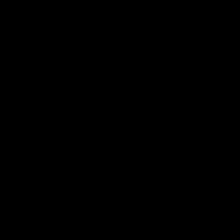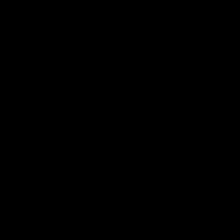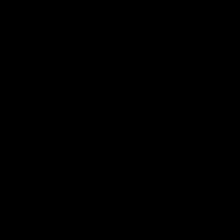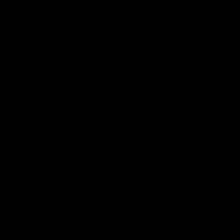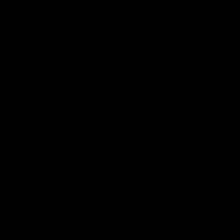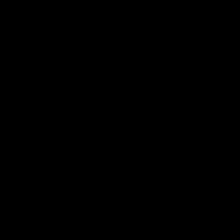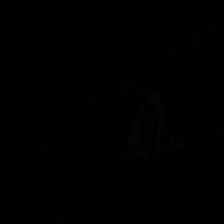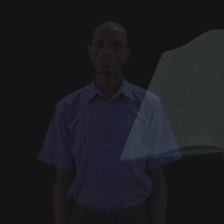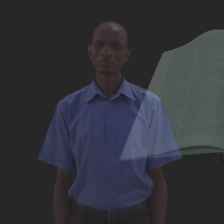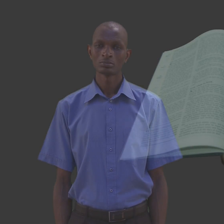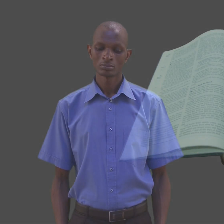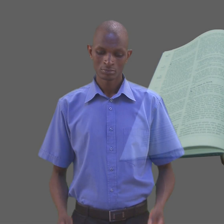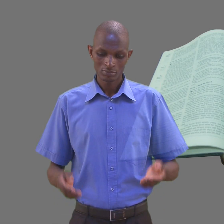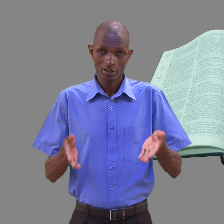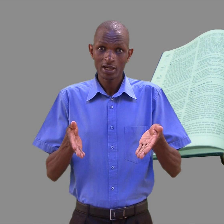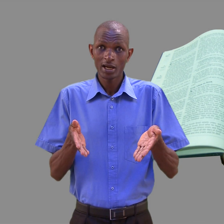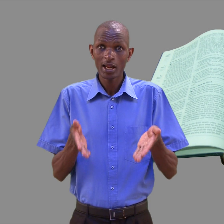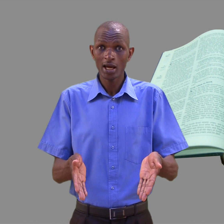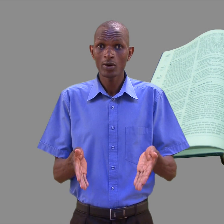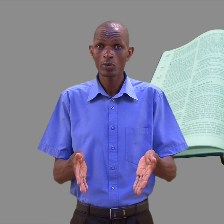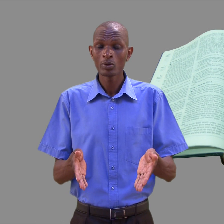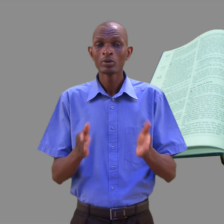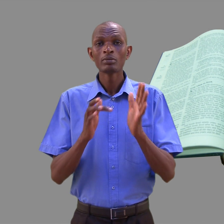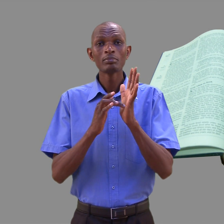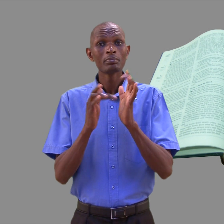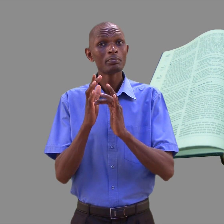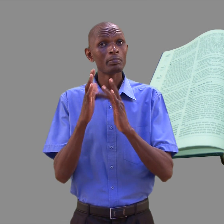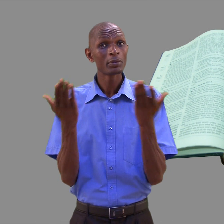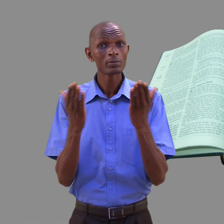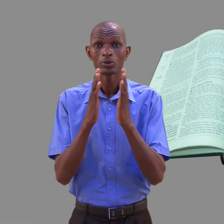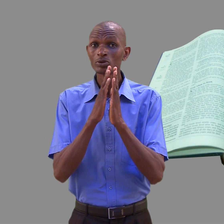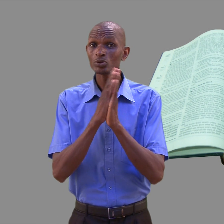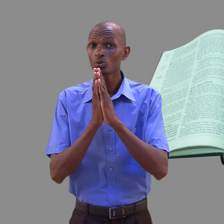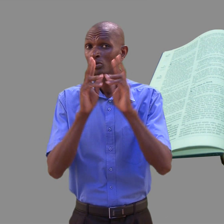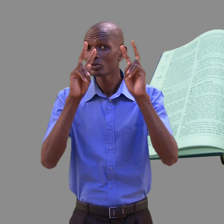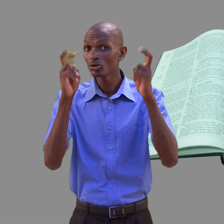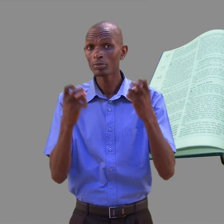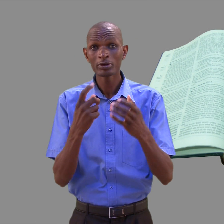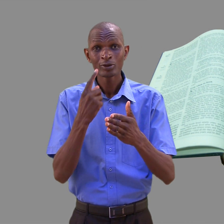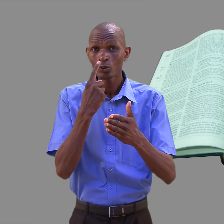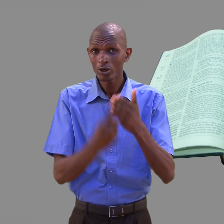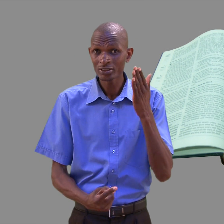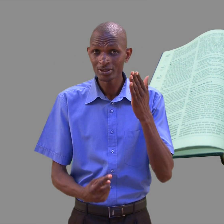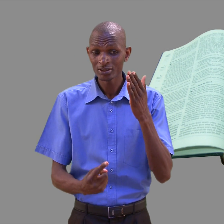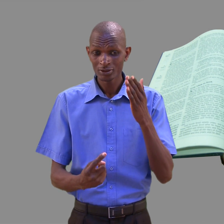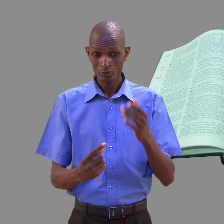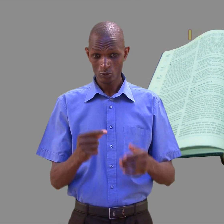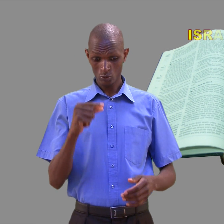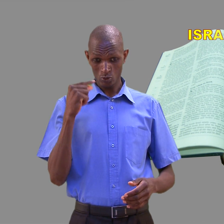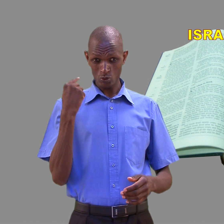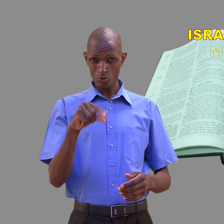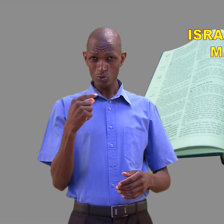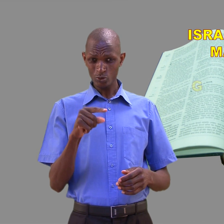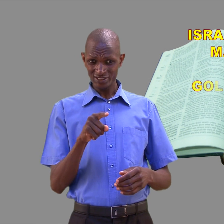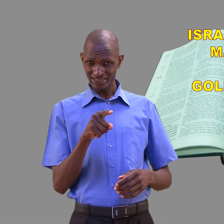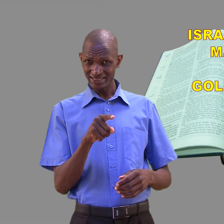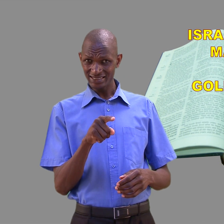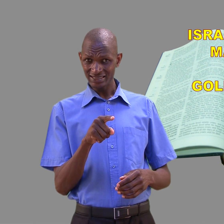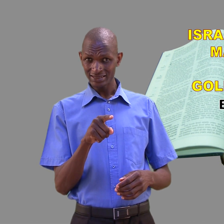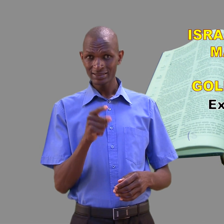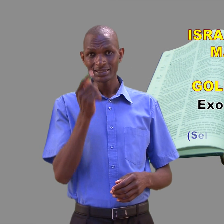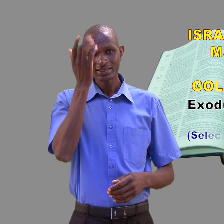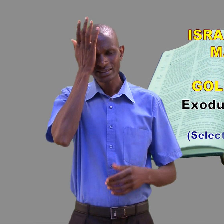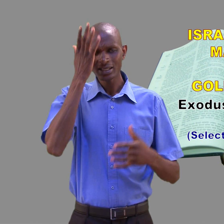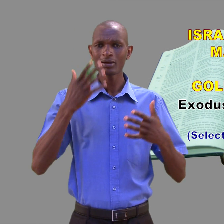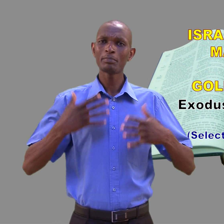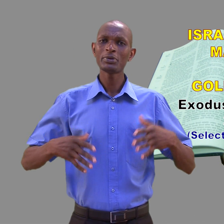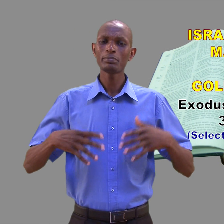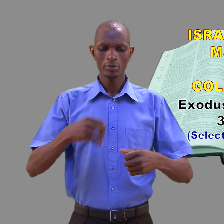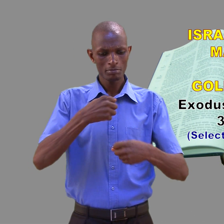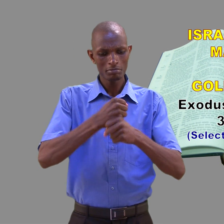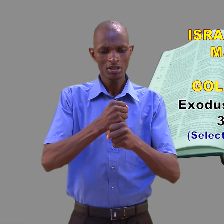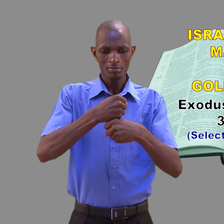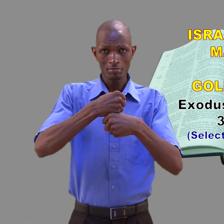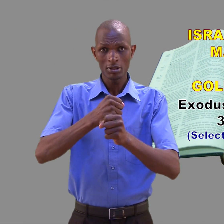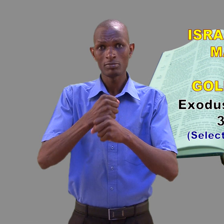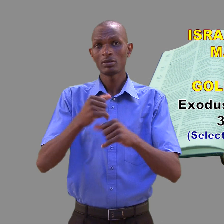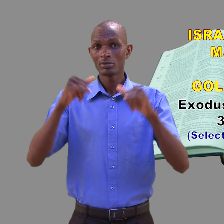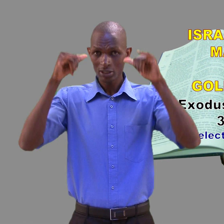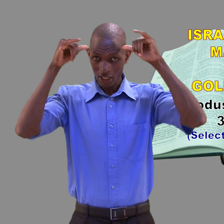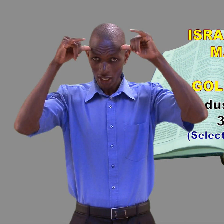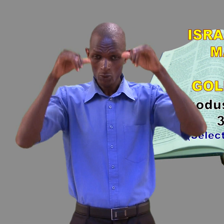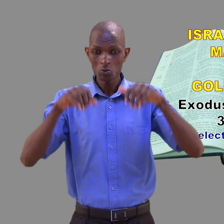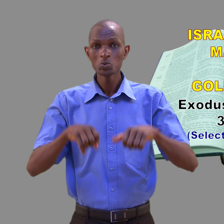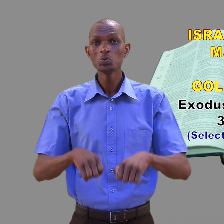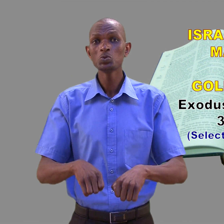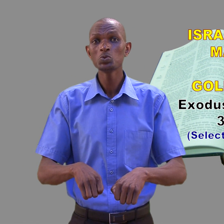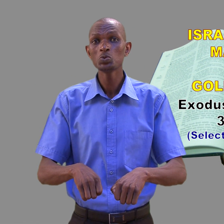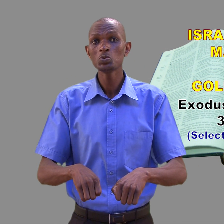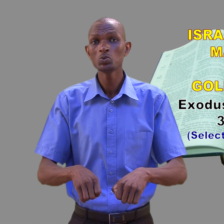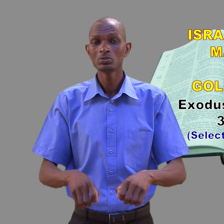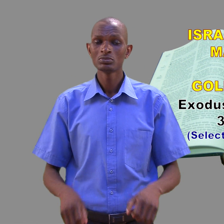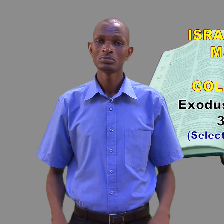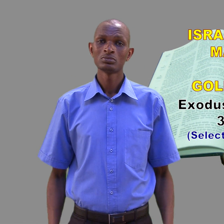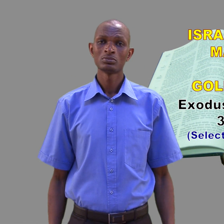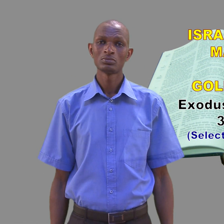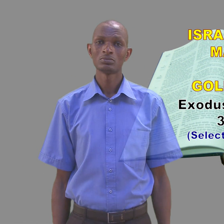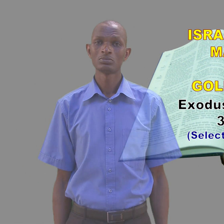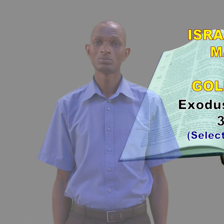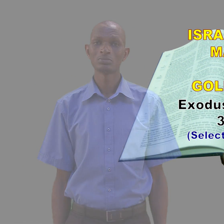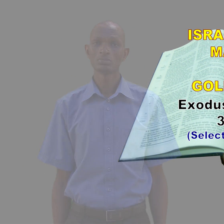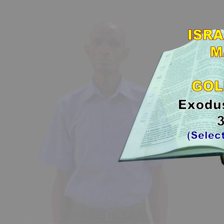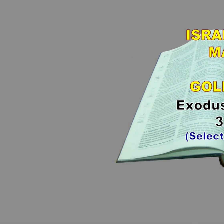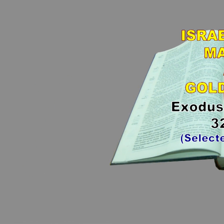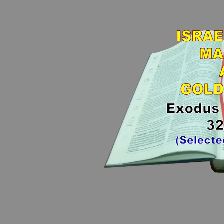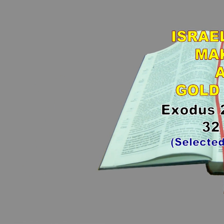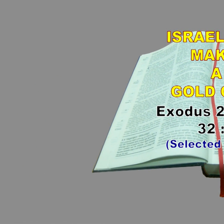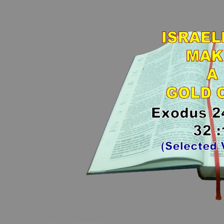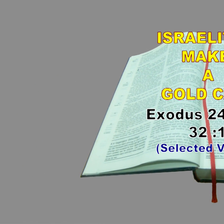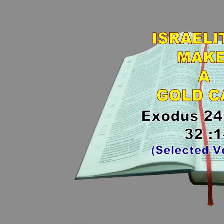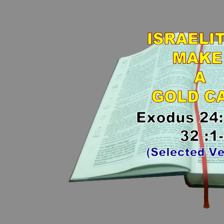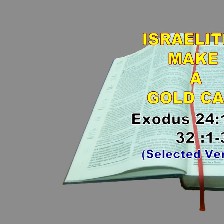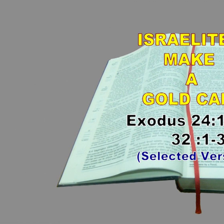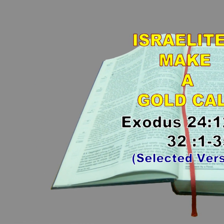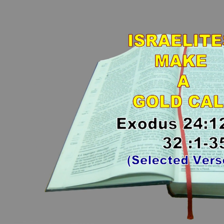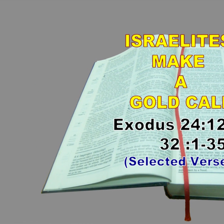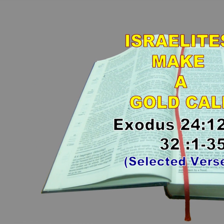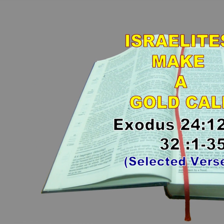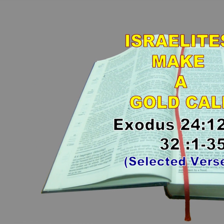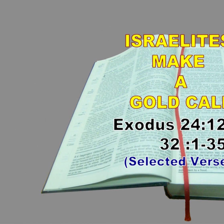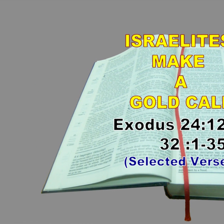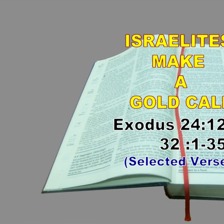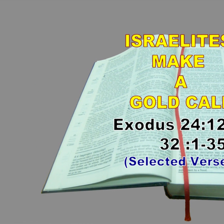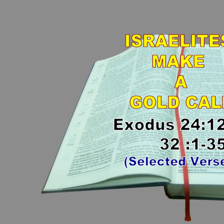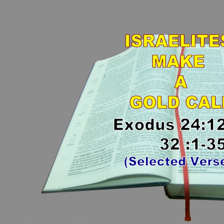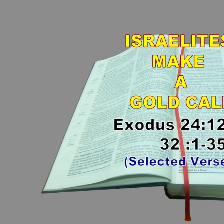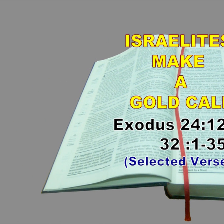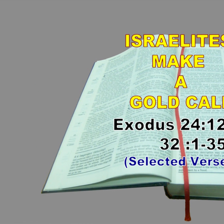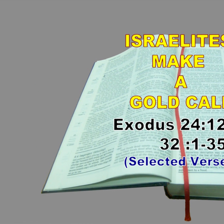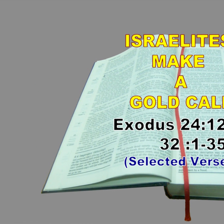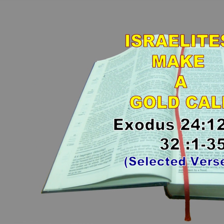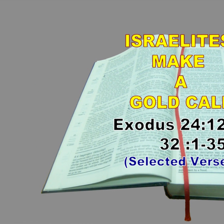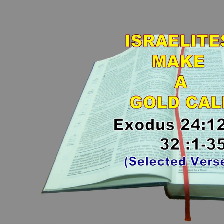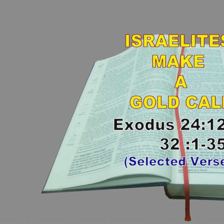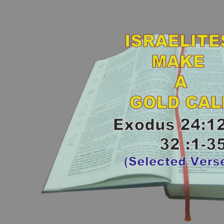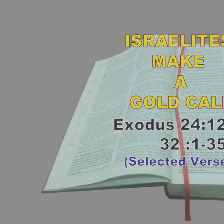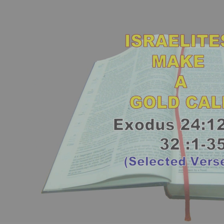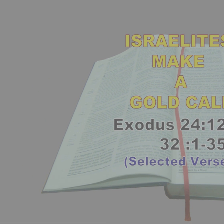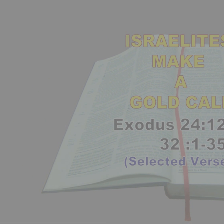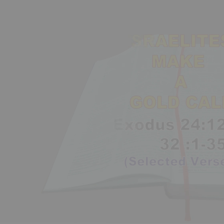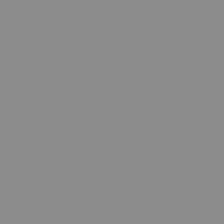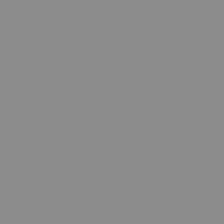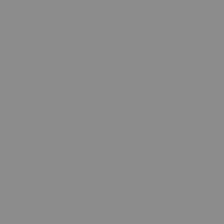Israelites make a golden calf